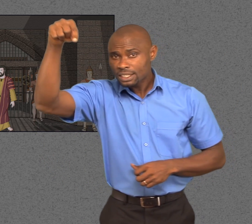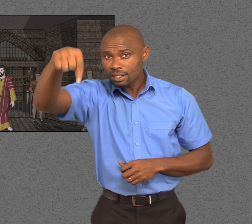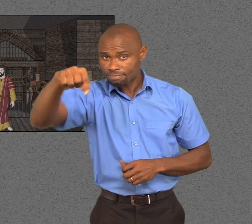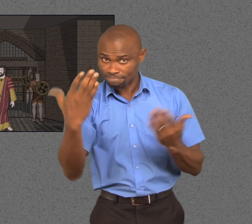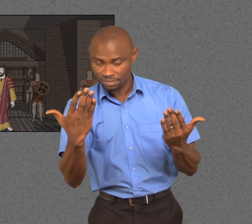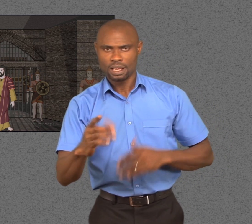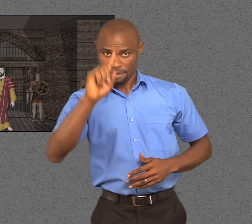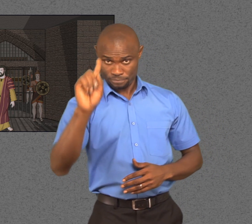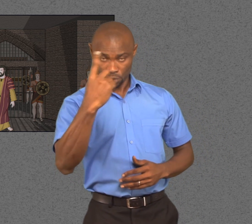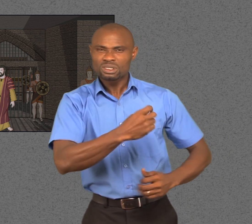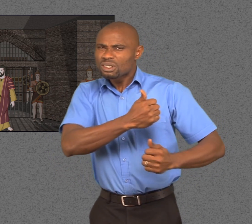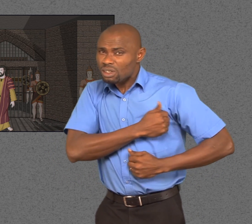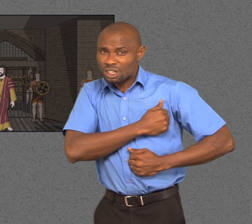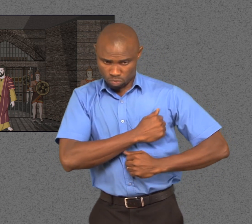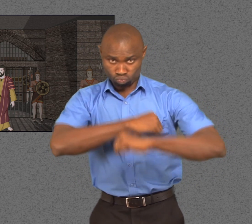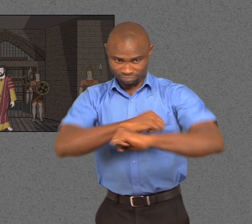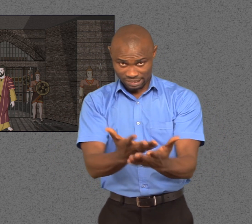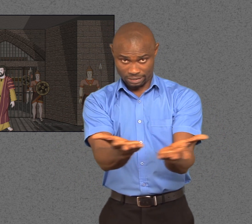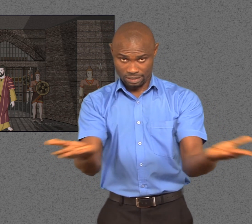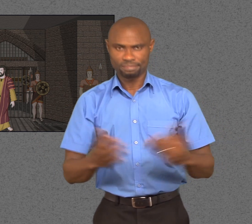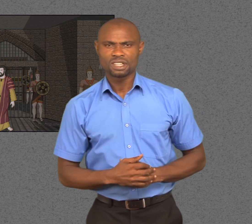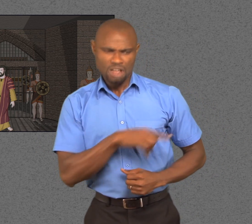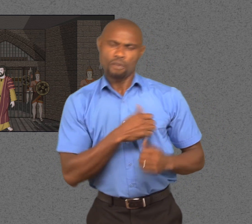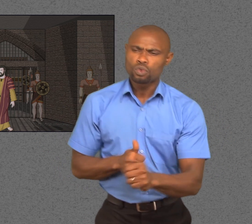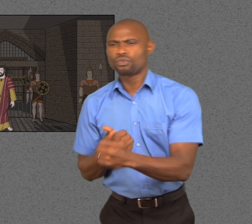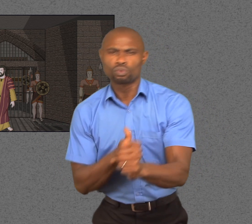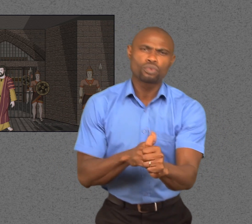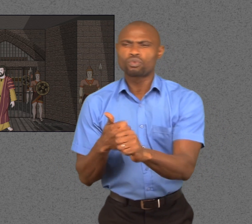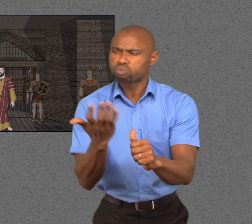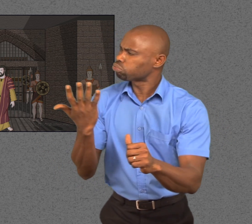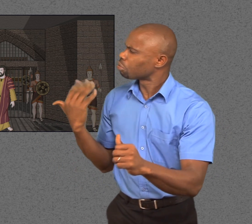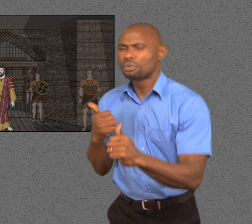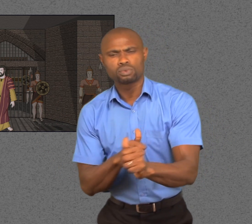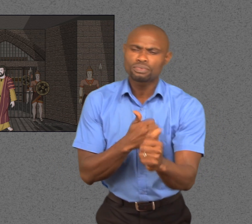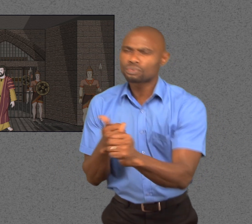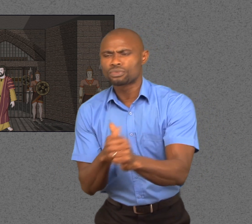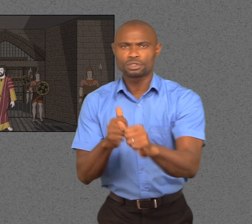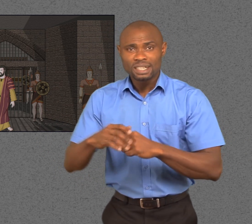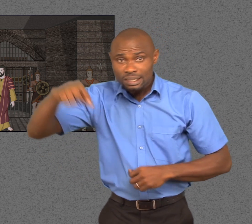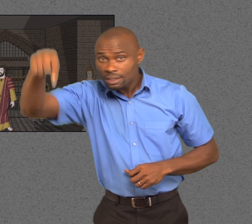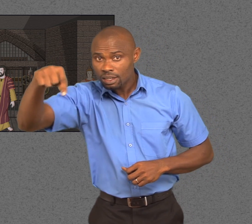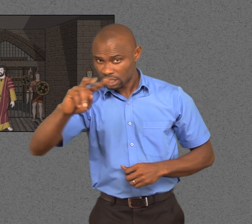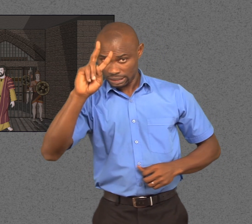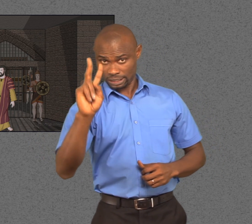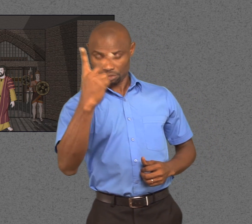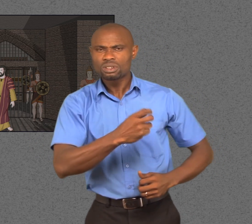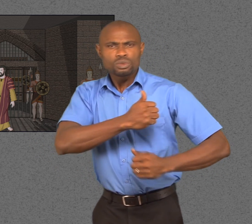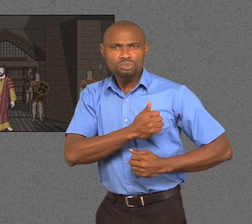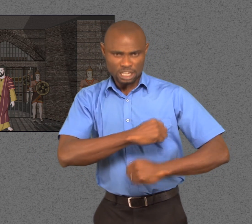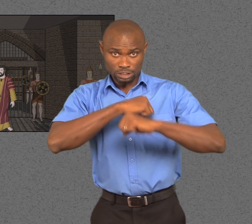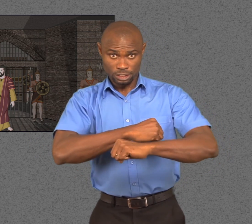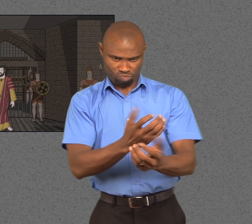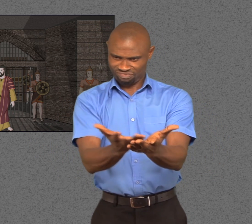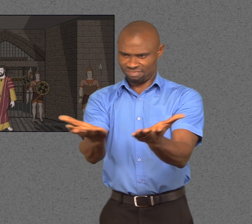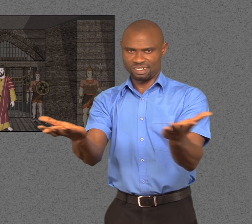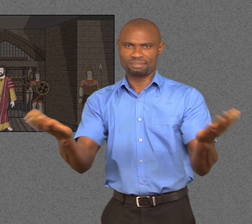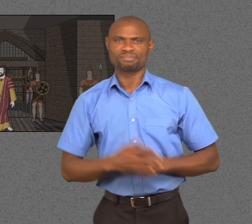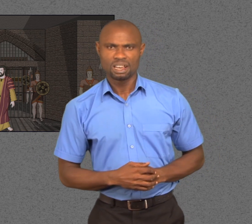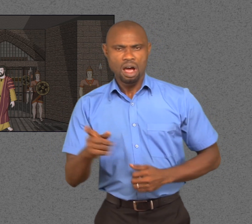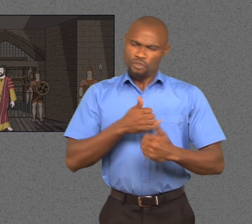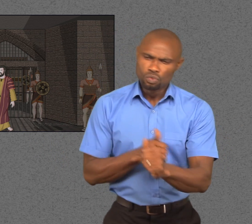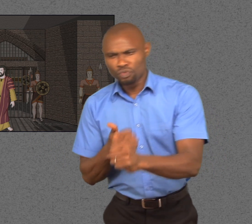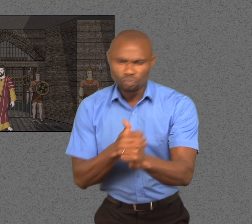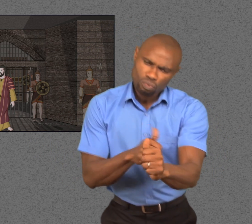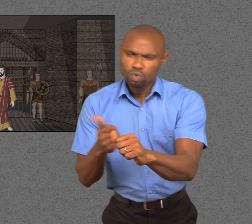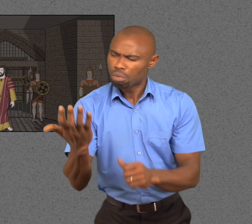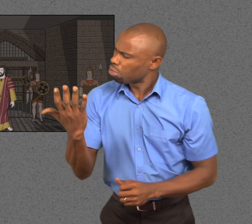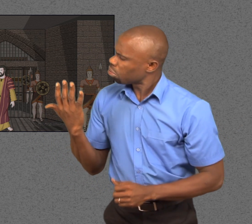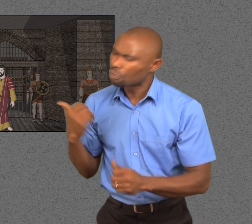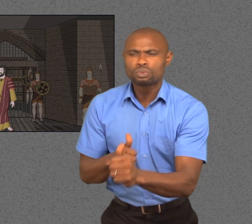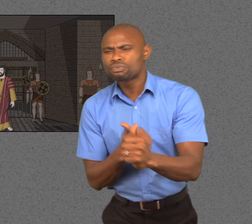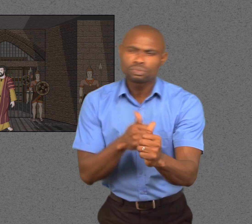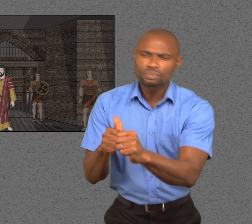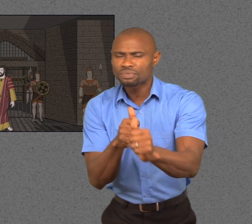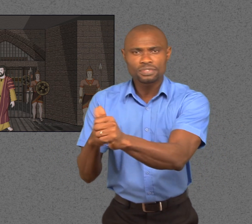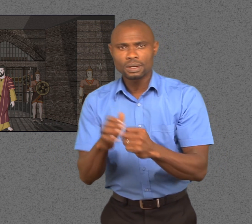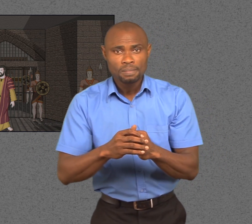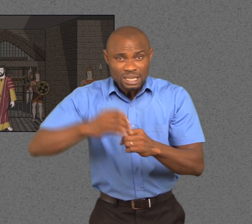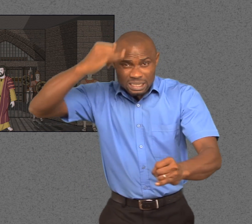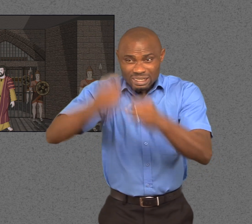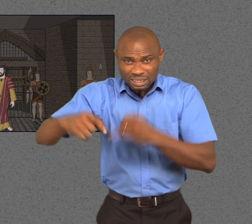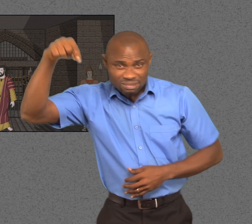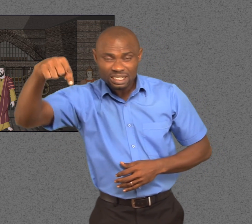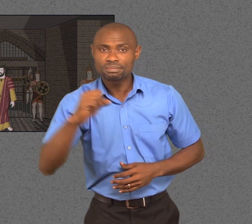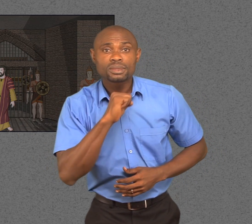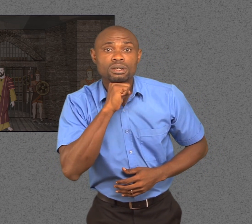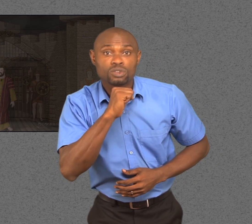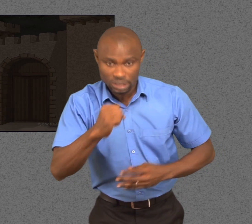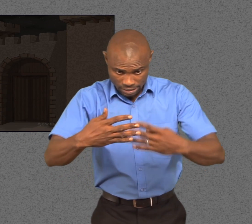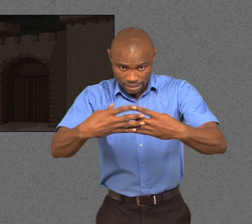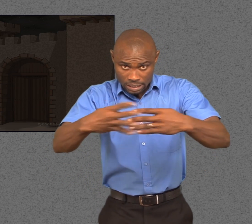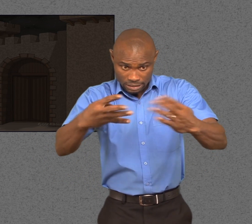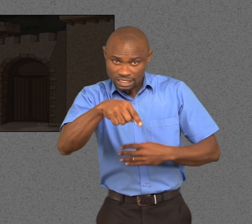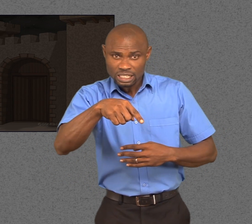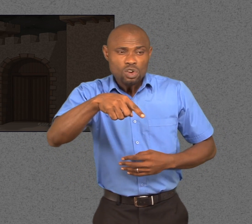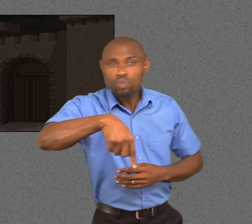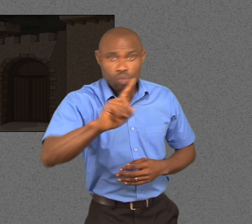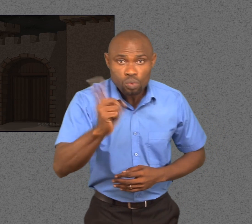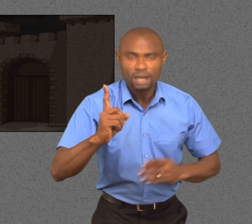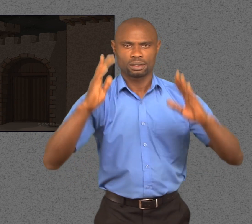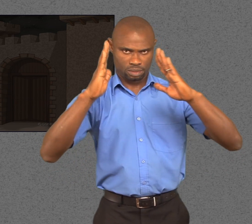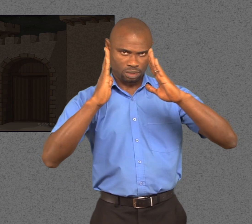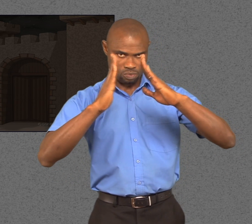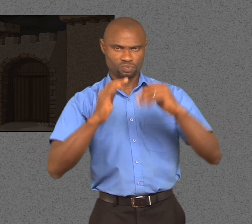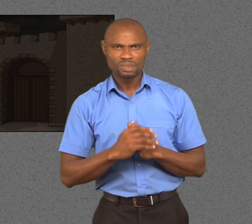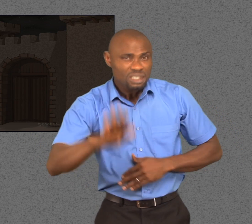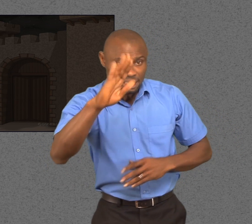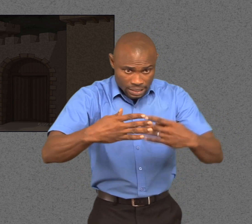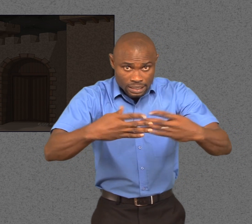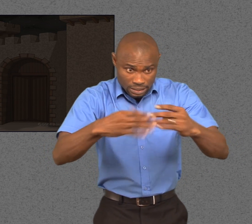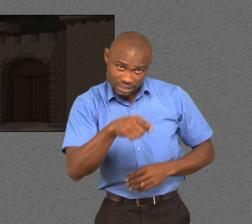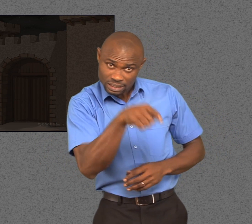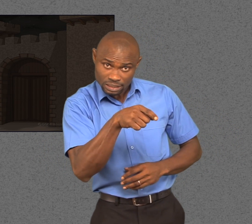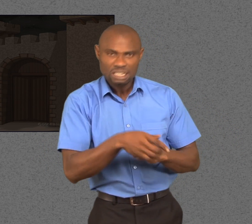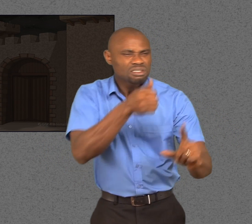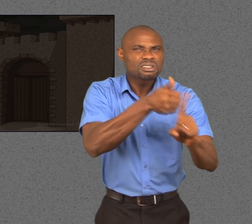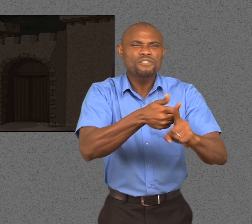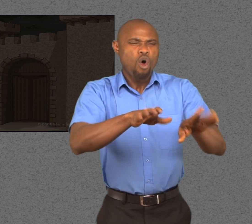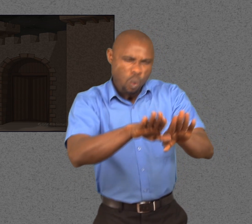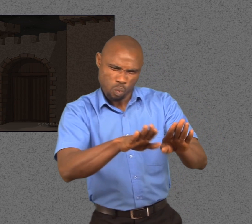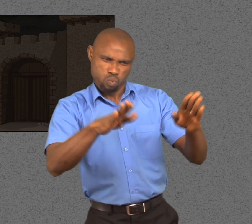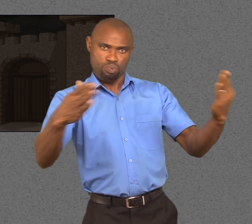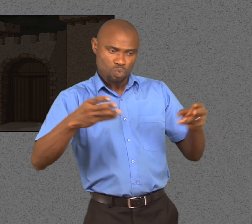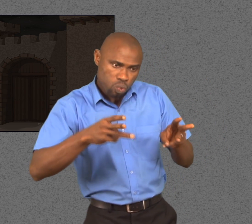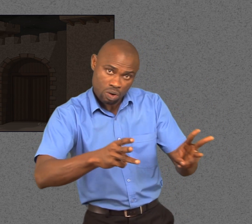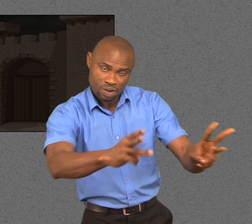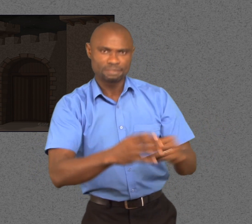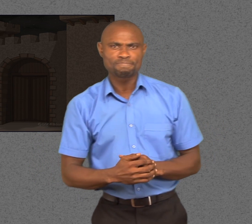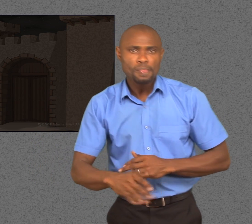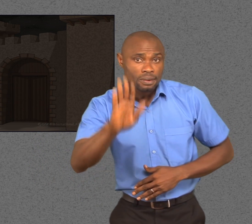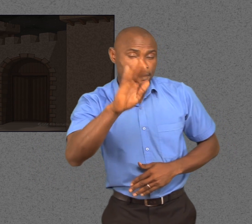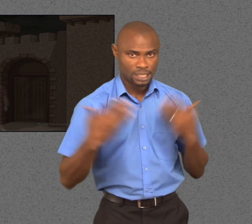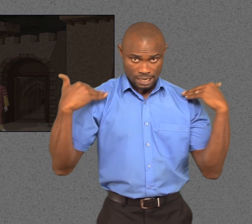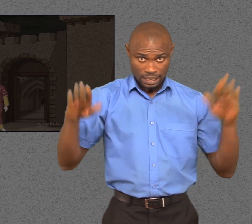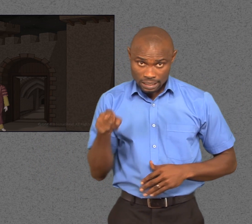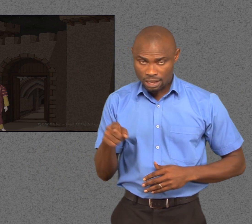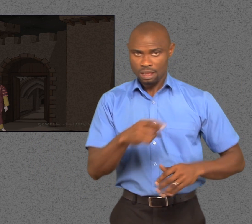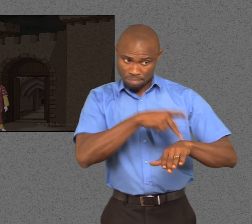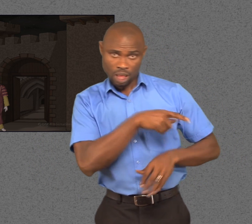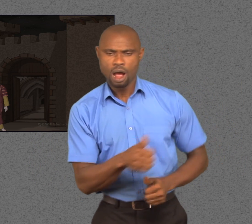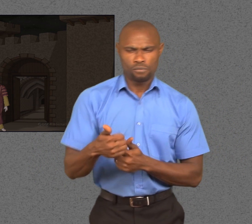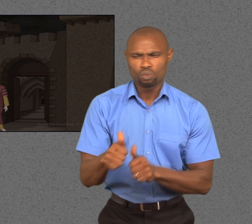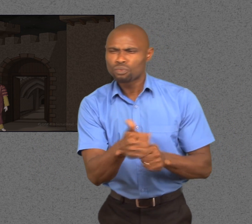They passed the first and second guards and came to the iron gate leading to the city, which opened for them by itself.